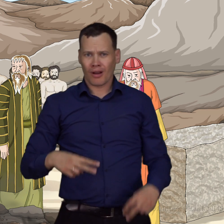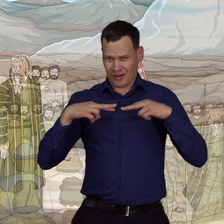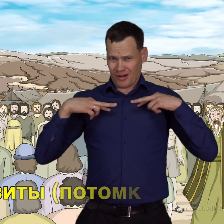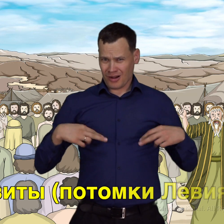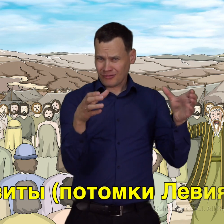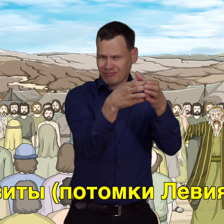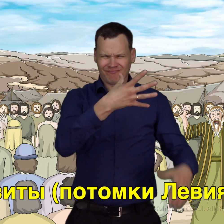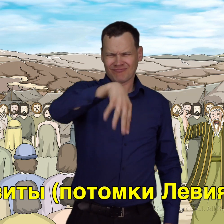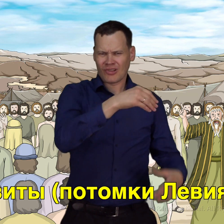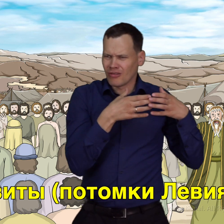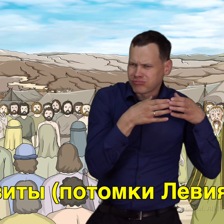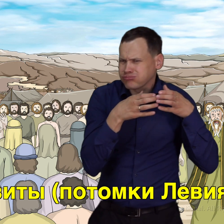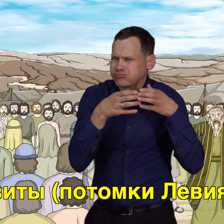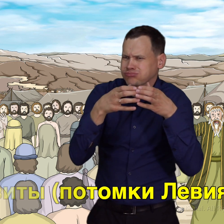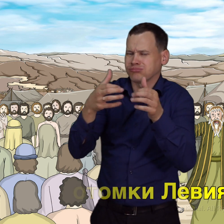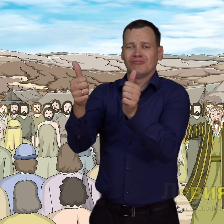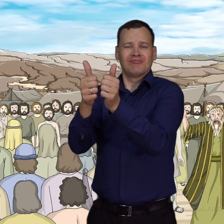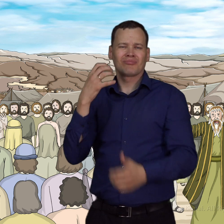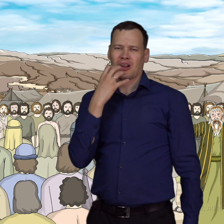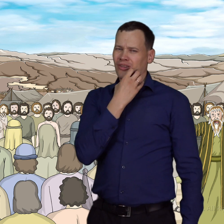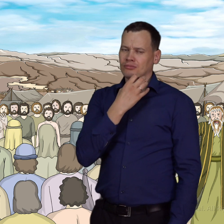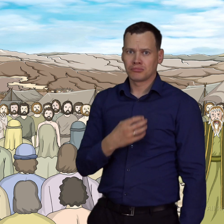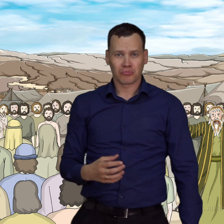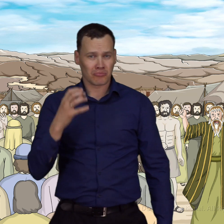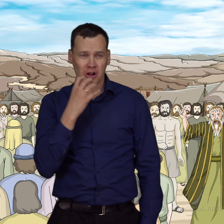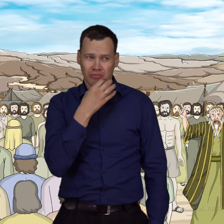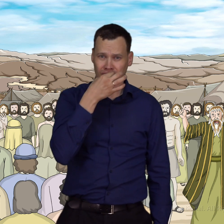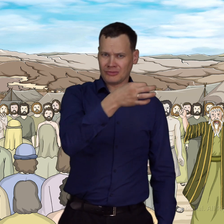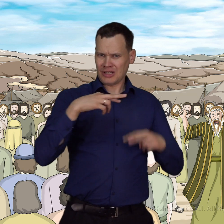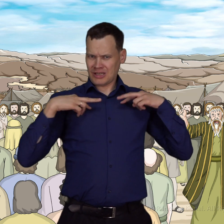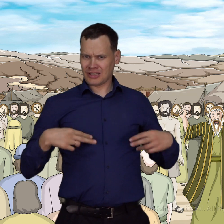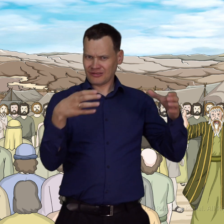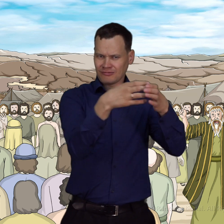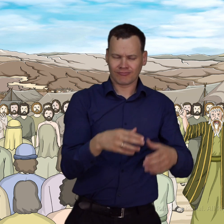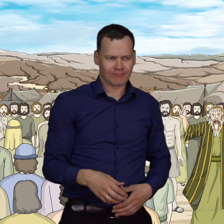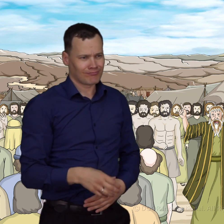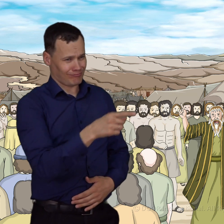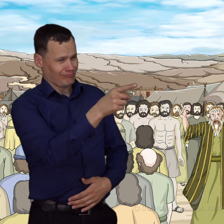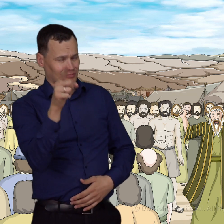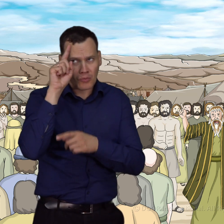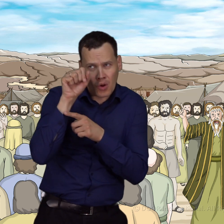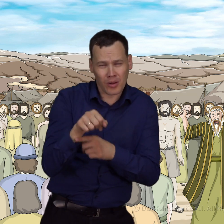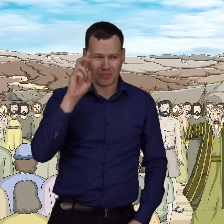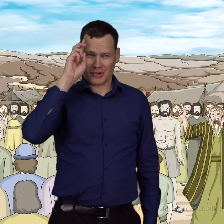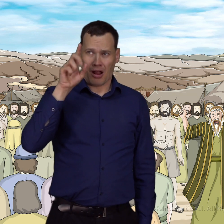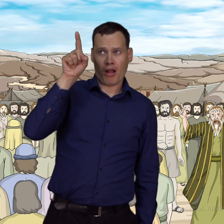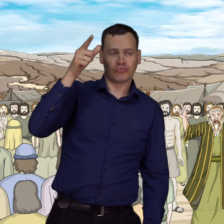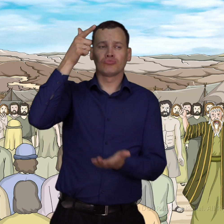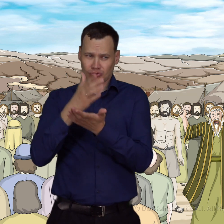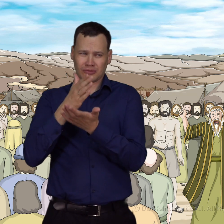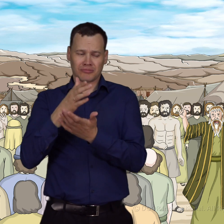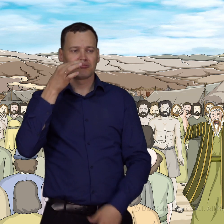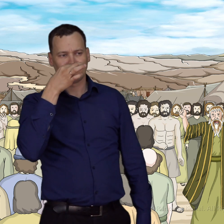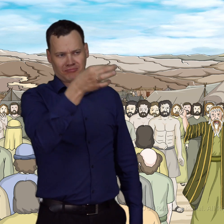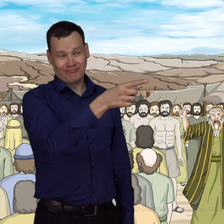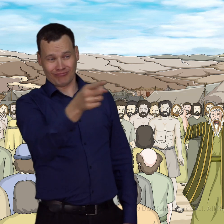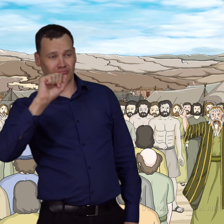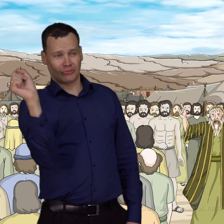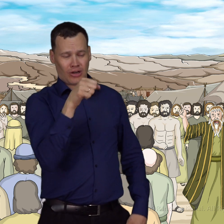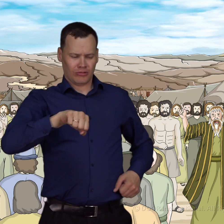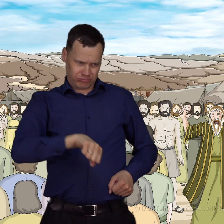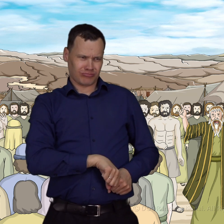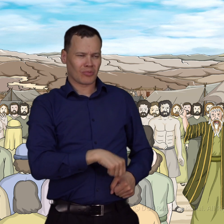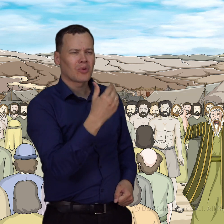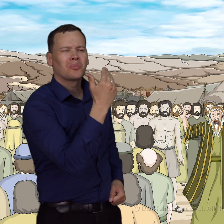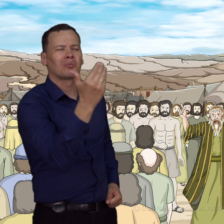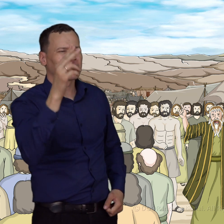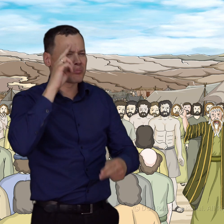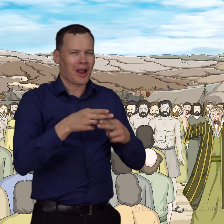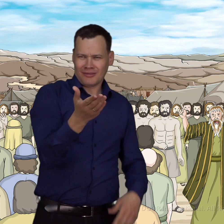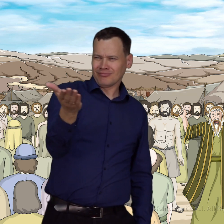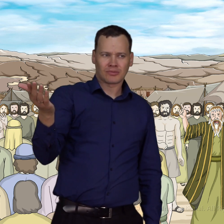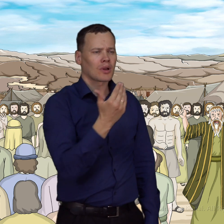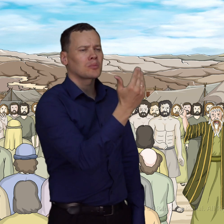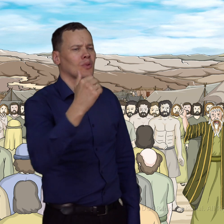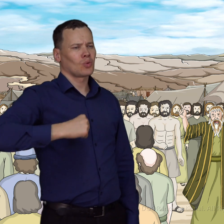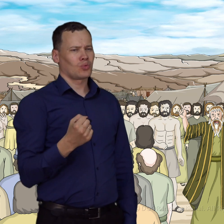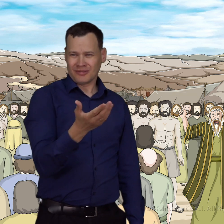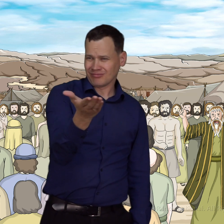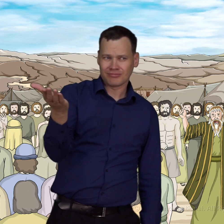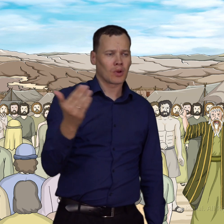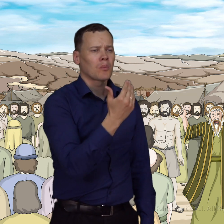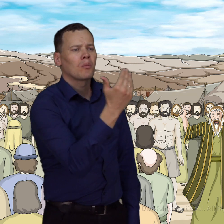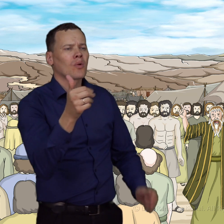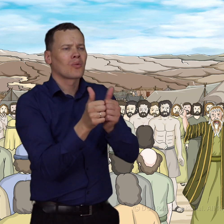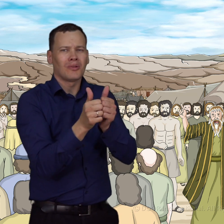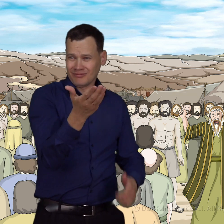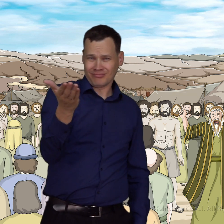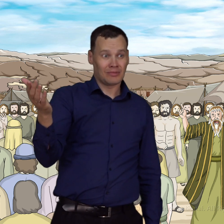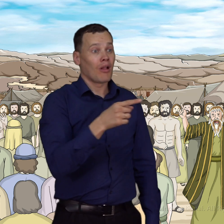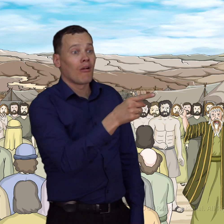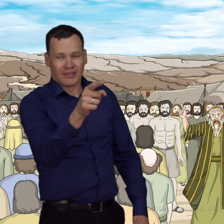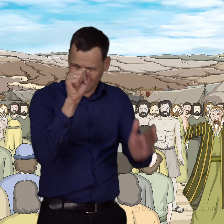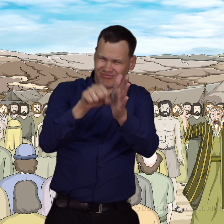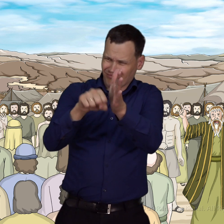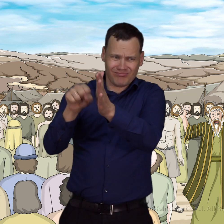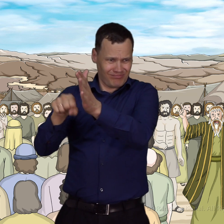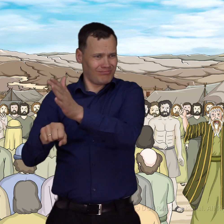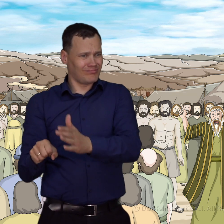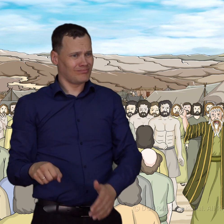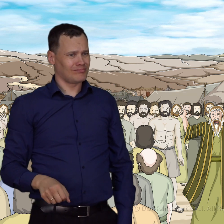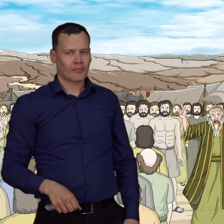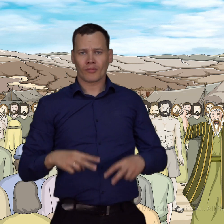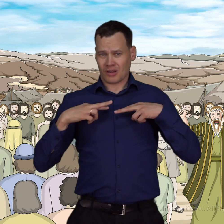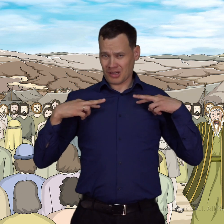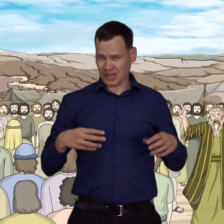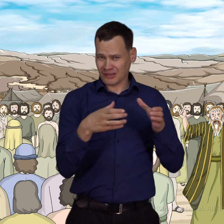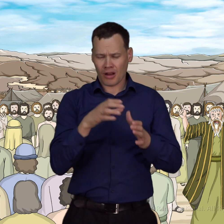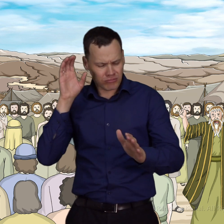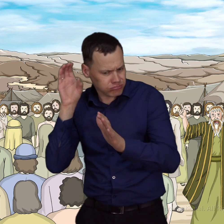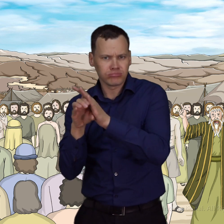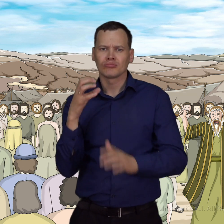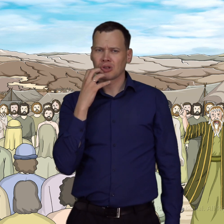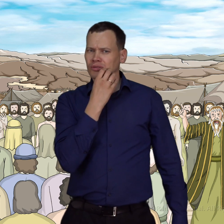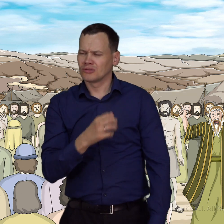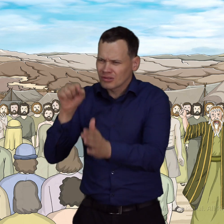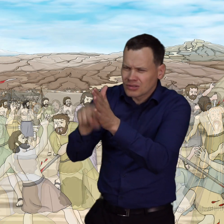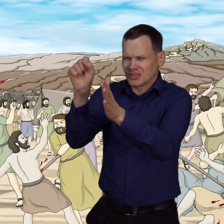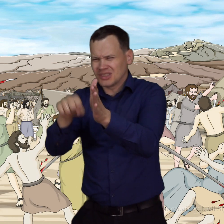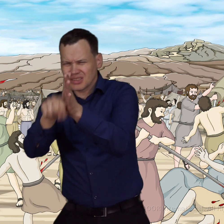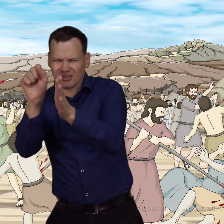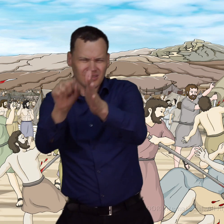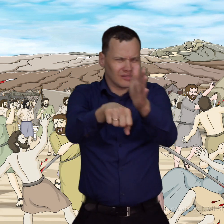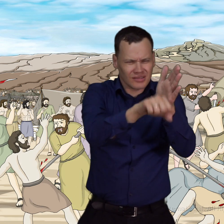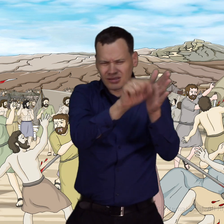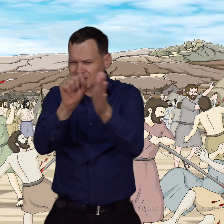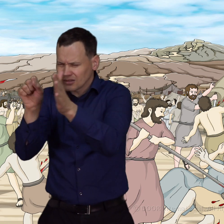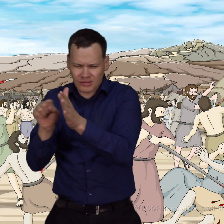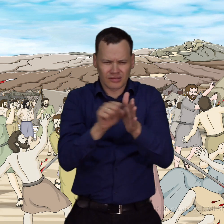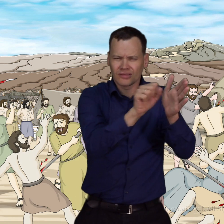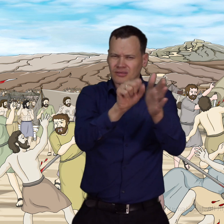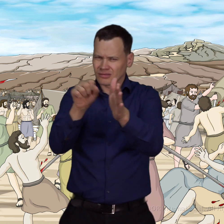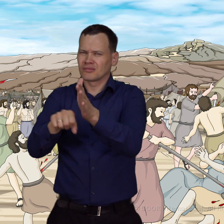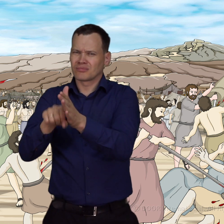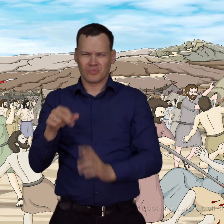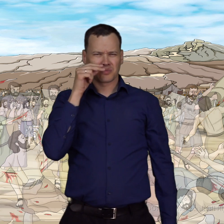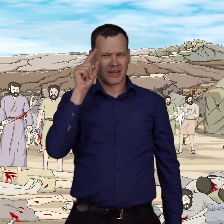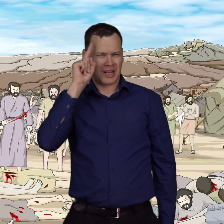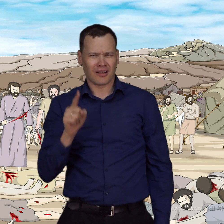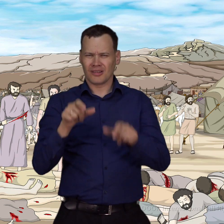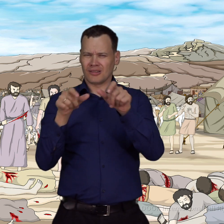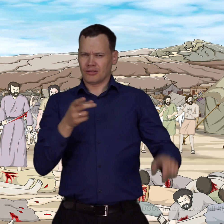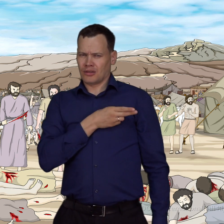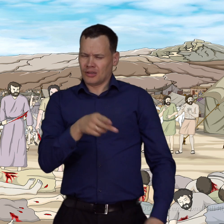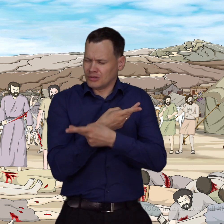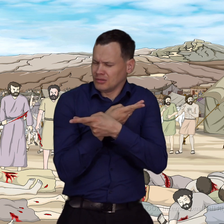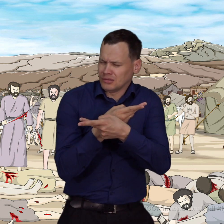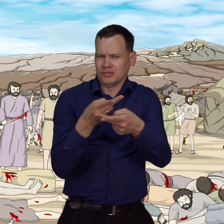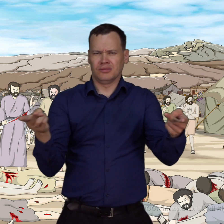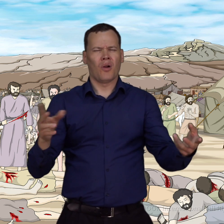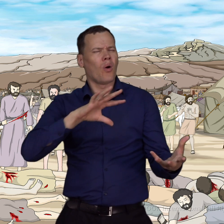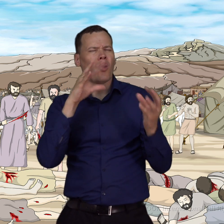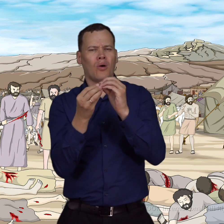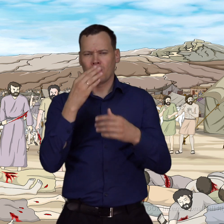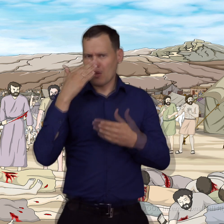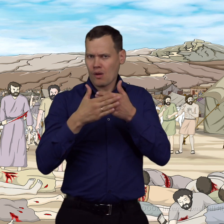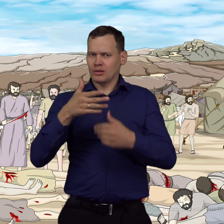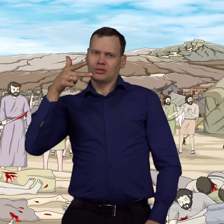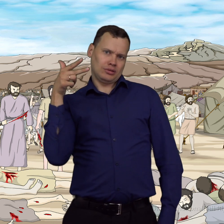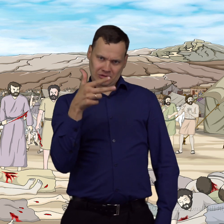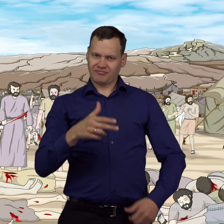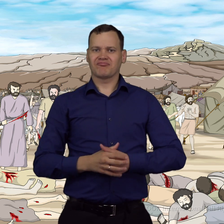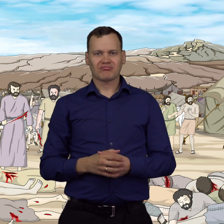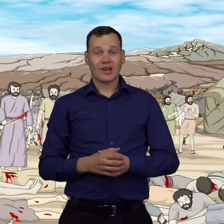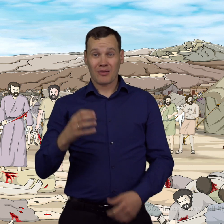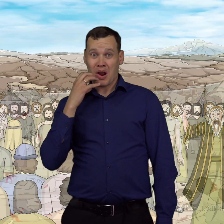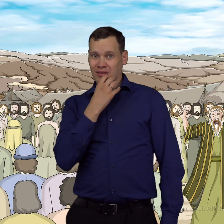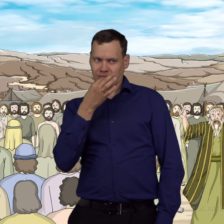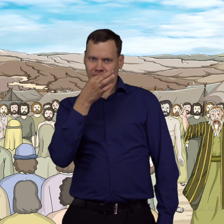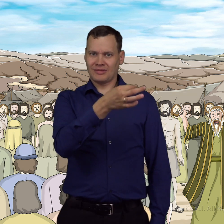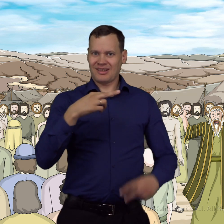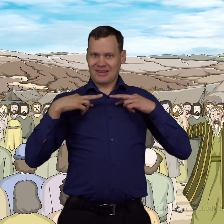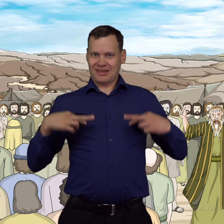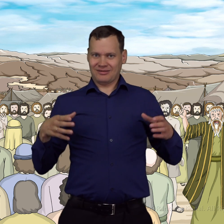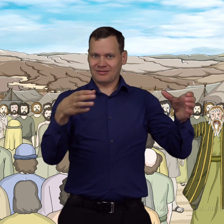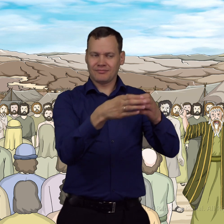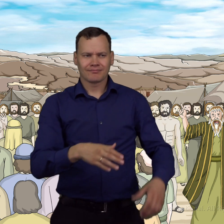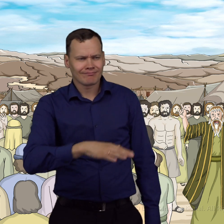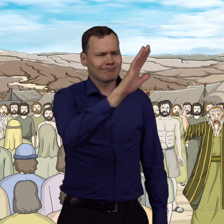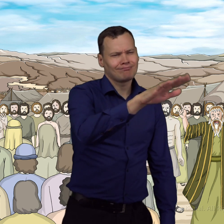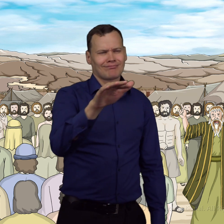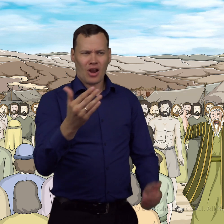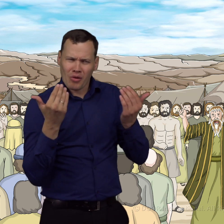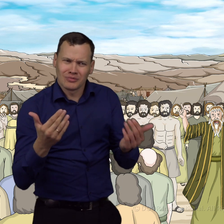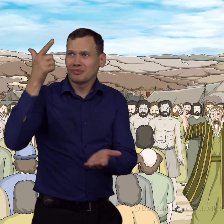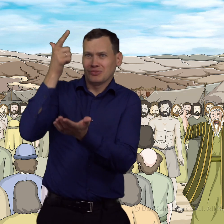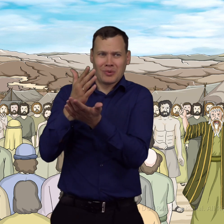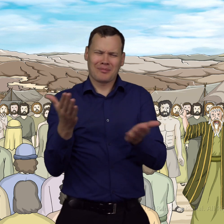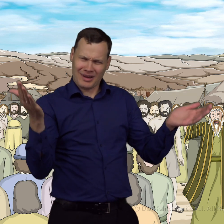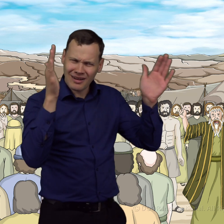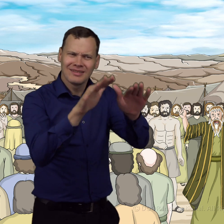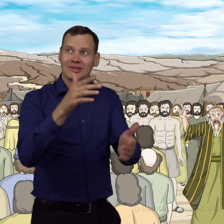He told them, “This is what the LORD, the God of Israel, says: ‘Each of you men is to fasten his sword to his side, go back and forth through the camp from gate to gate, and slay his brother, his friend, and his neighbor.’” The Levites did as Moses commanded, and that day about three thousand of the people fell dead.